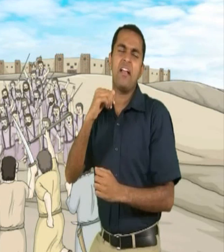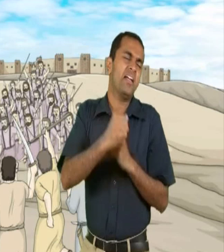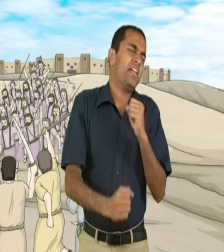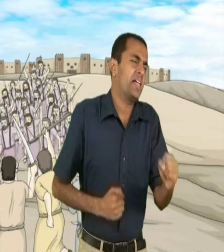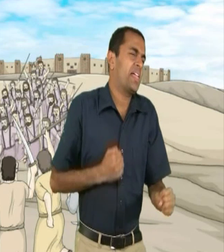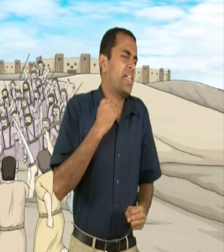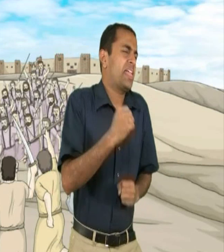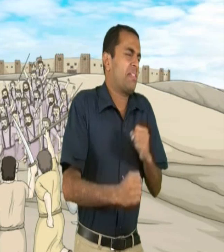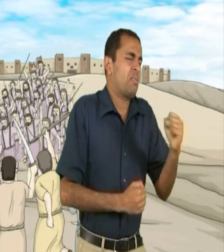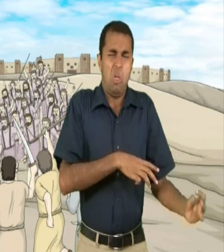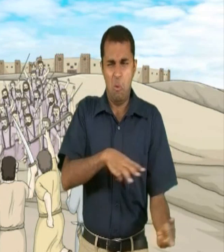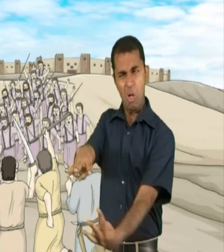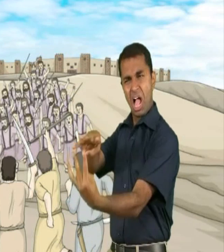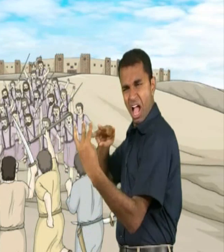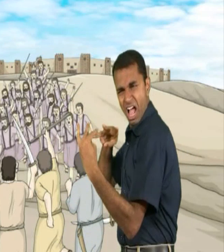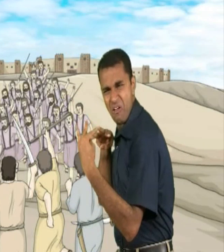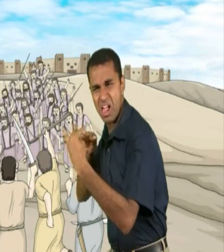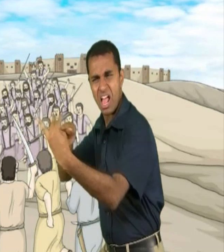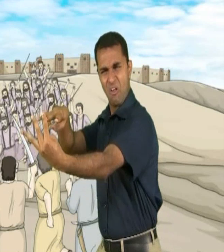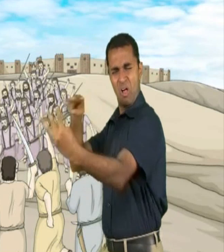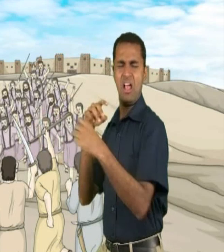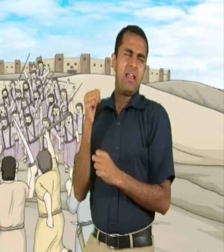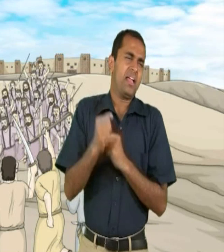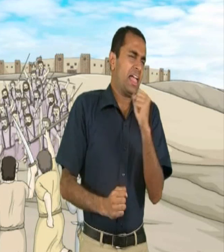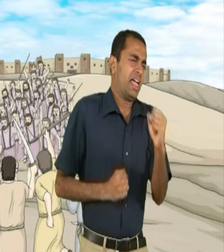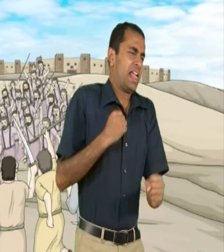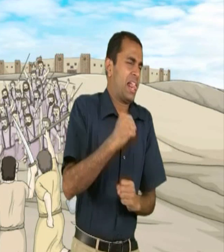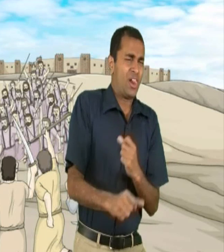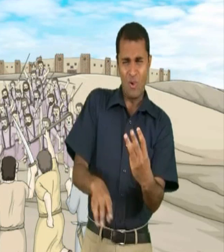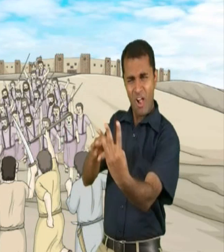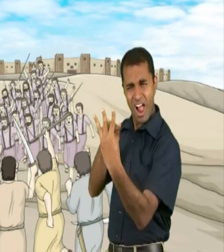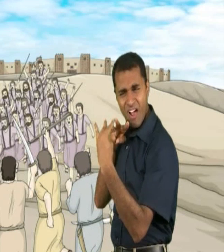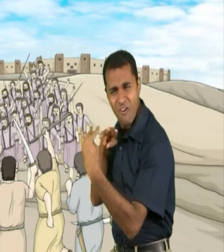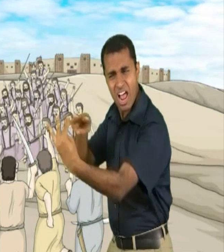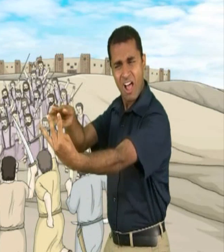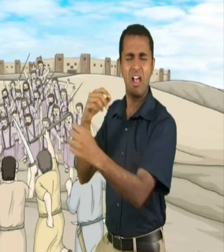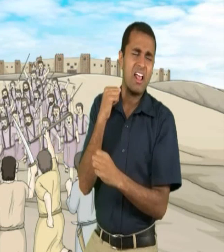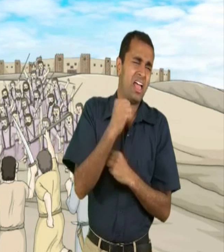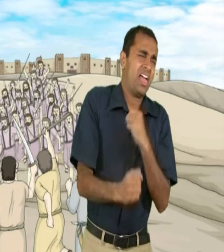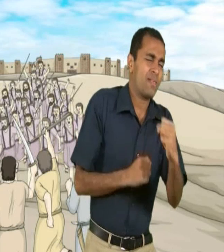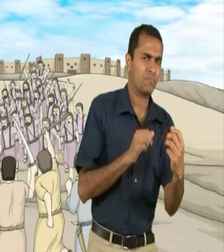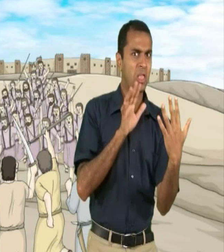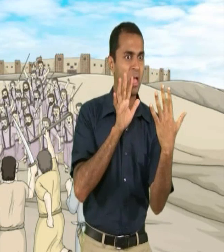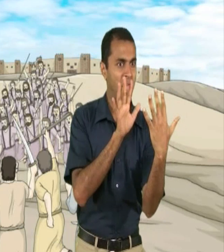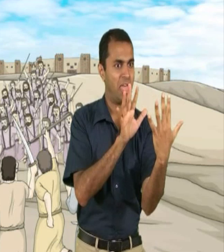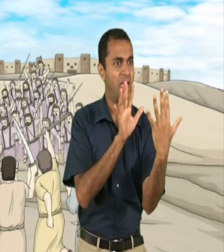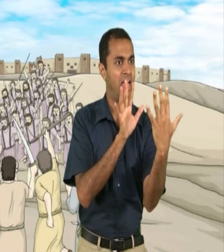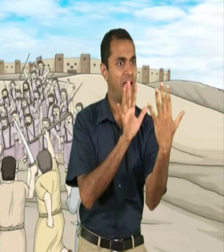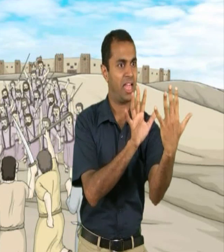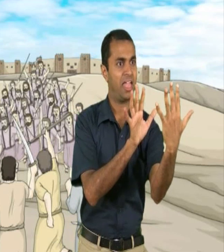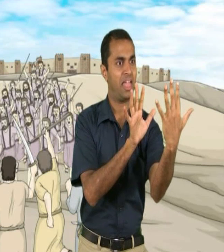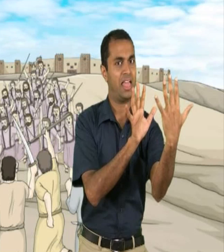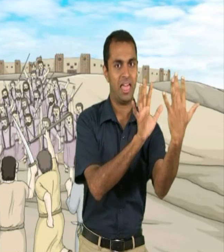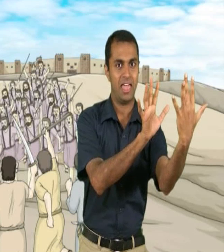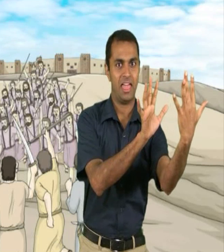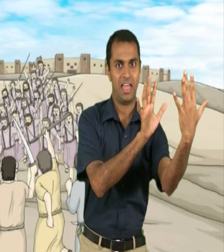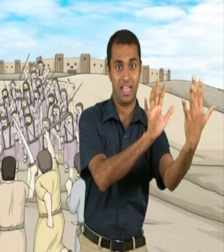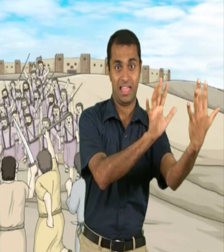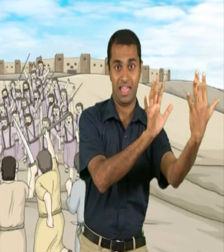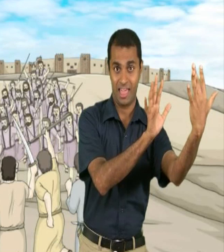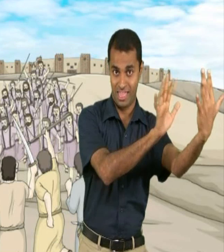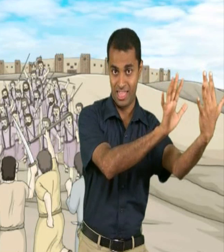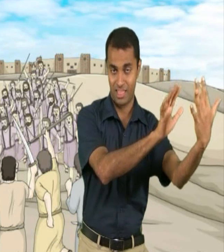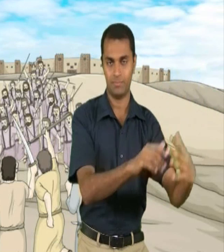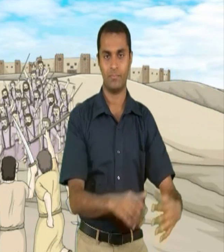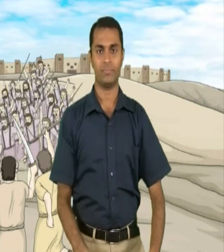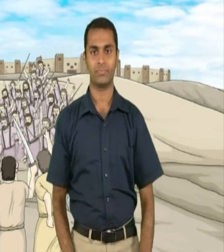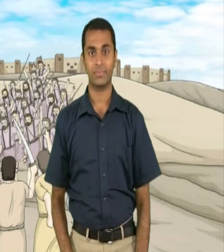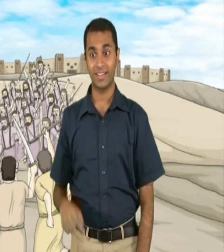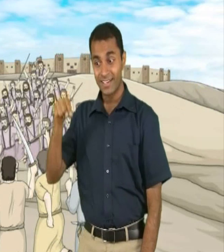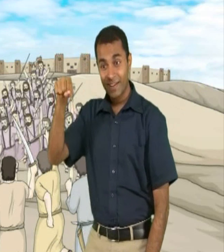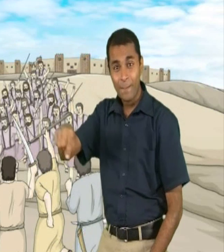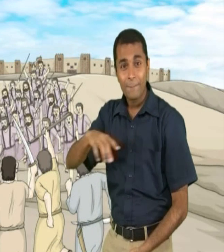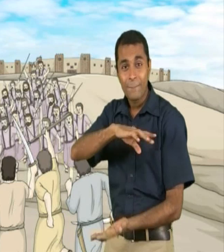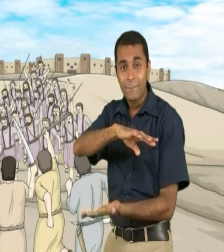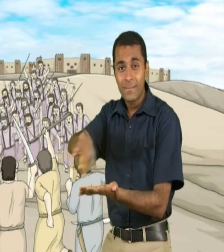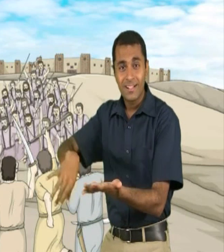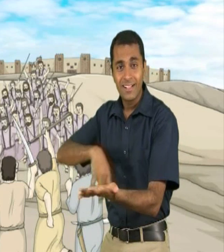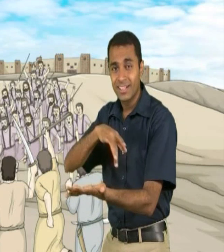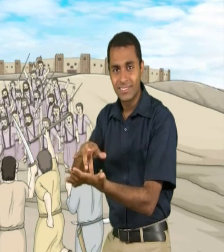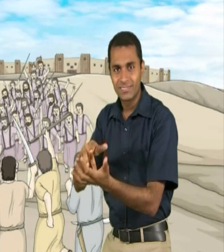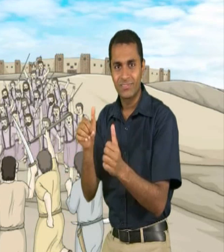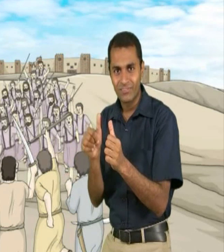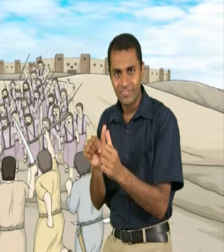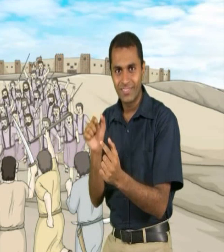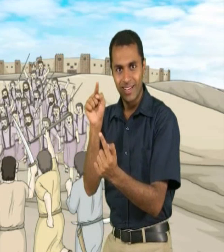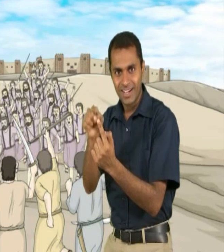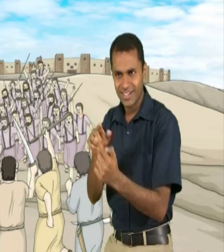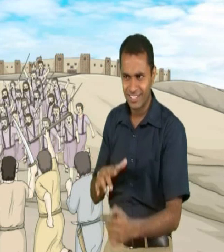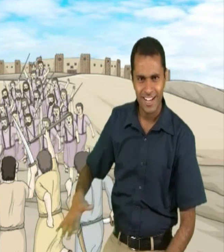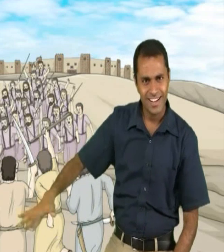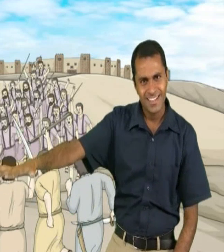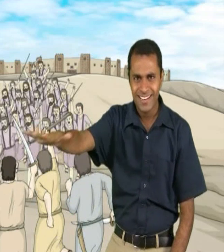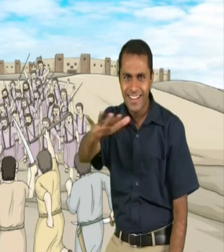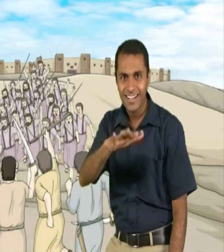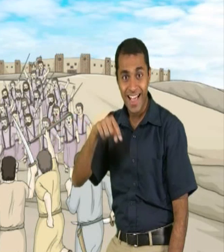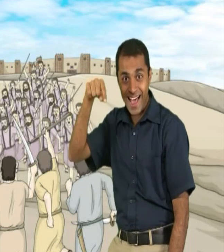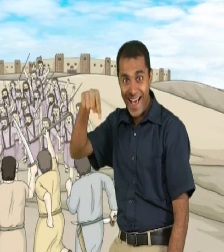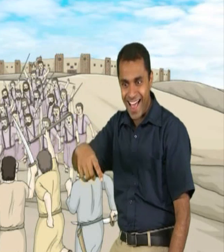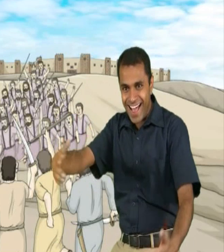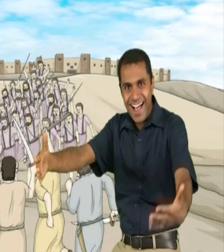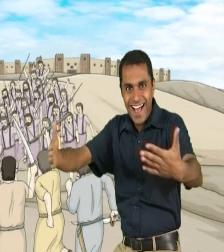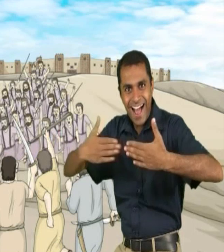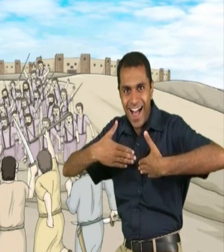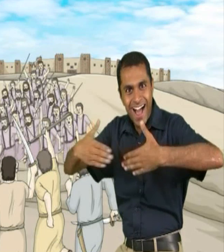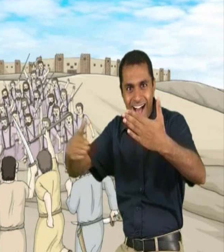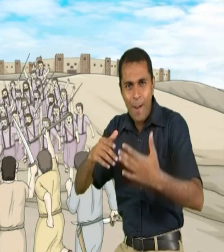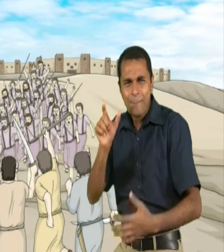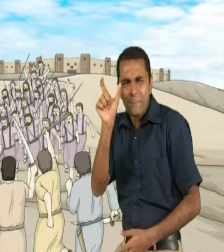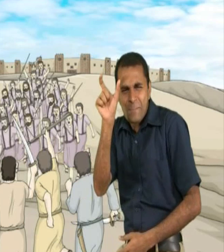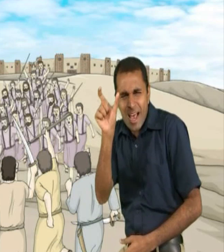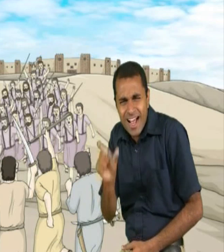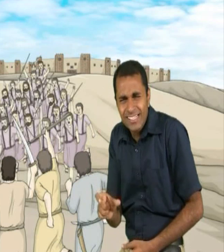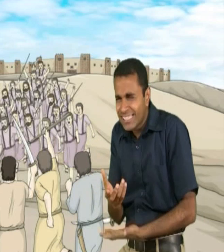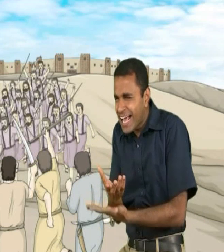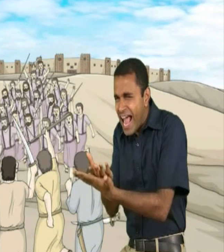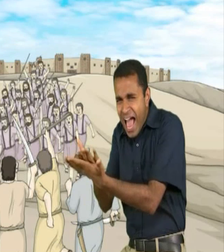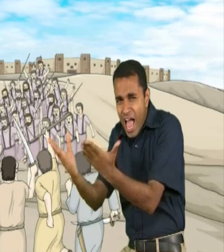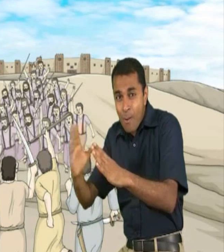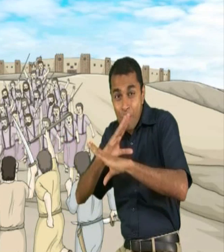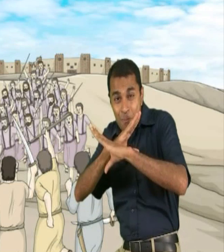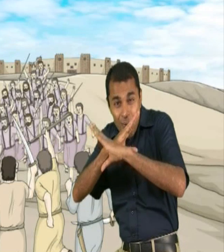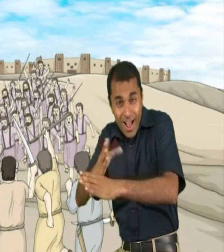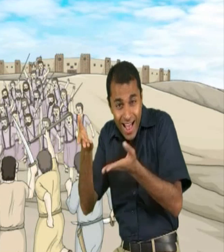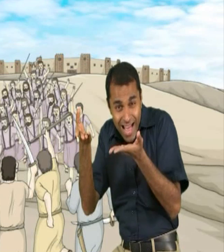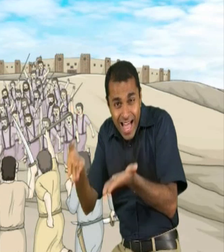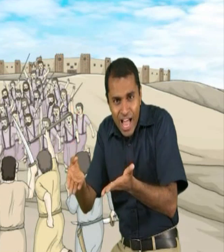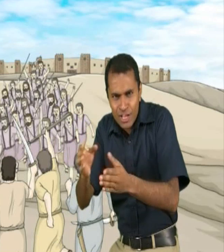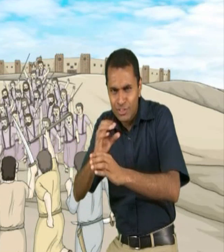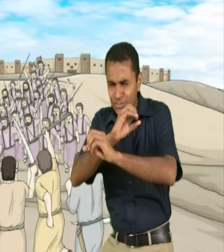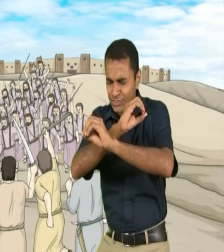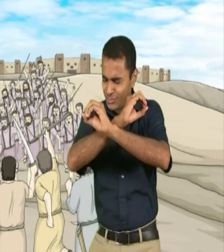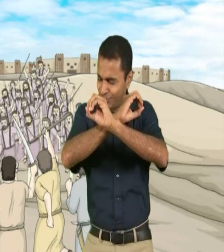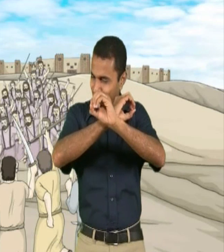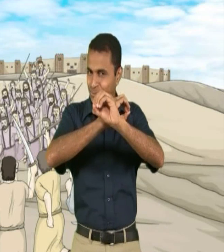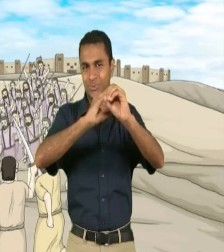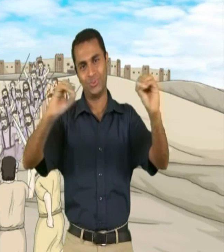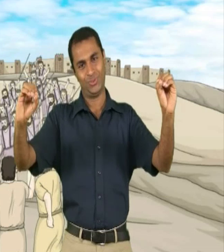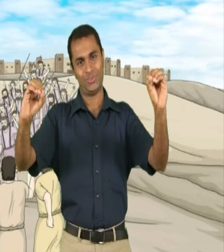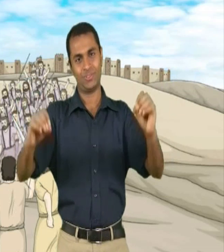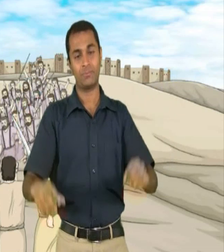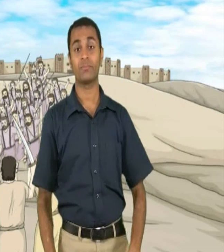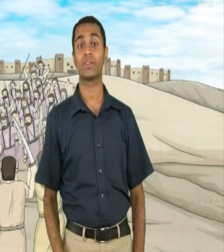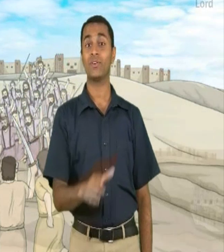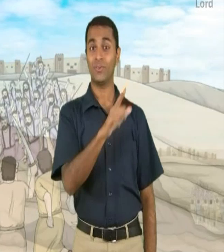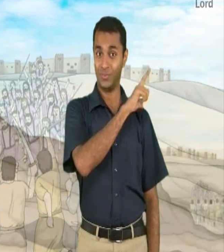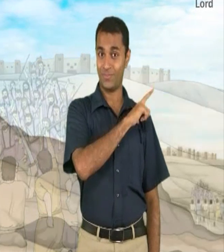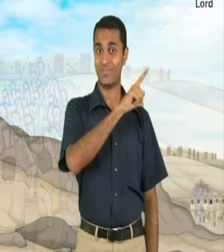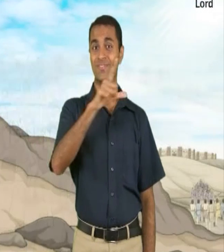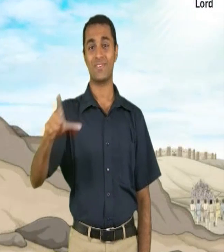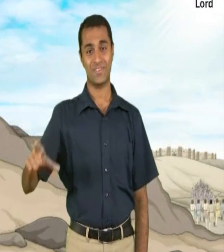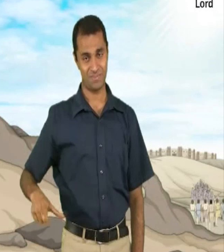Not a man was left in Ai or Bethel who did not go out after Israel, leaving the city wide open while they pursued Israel.